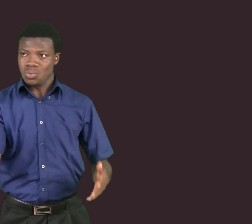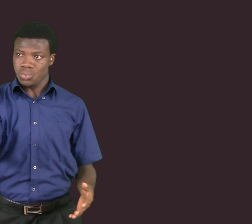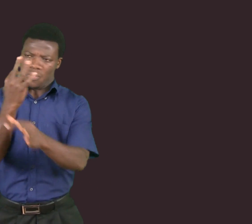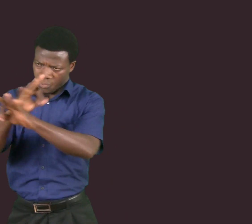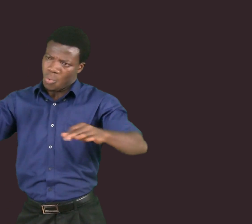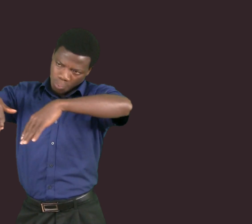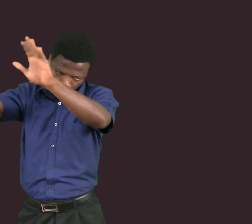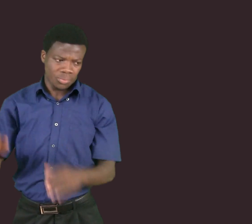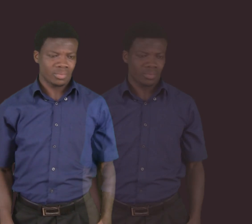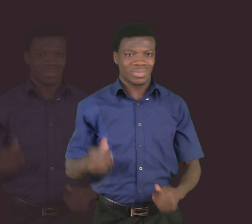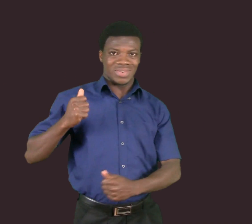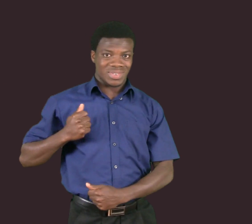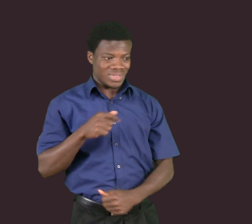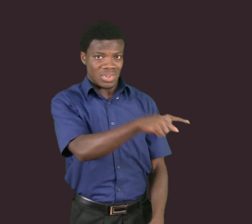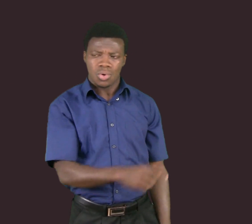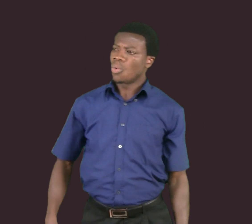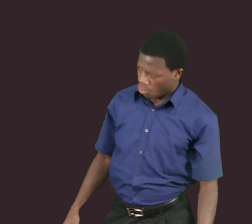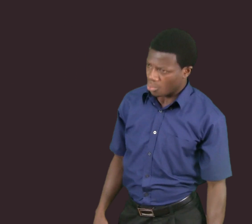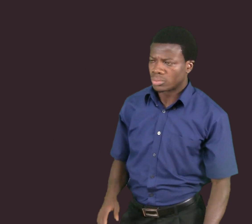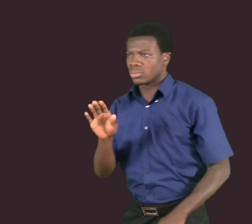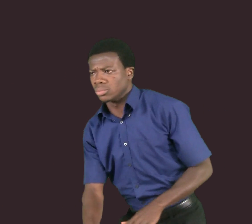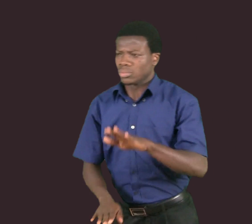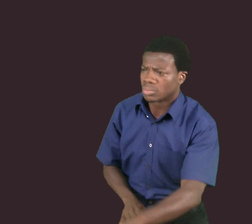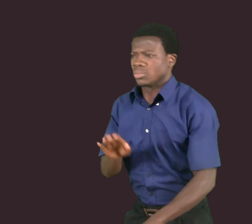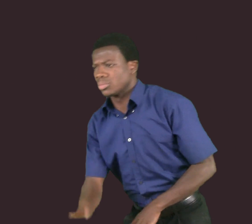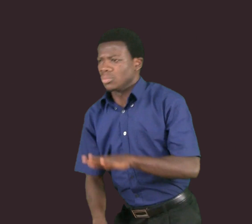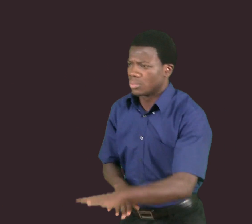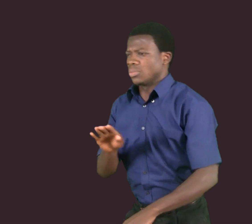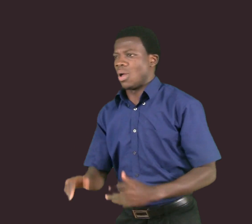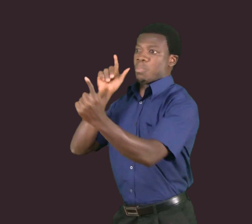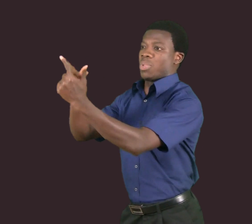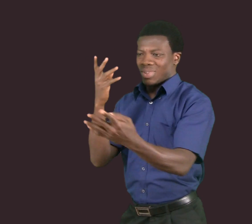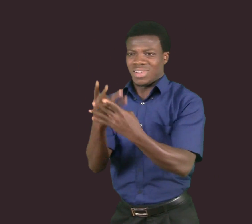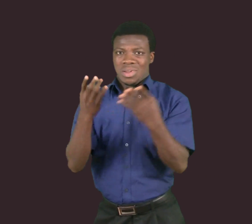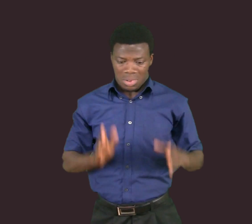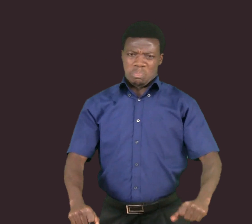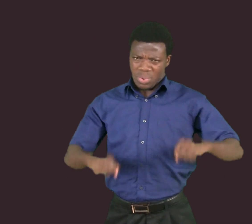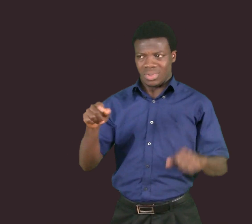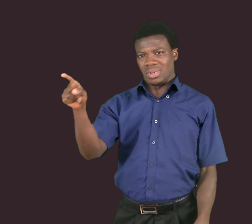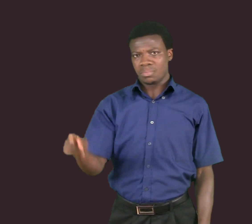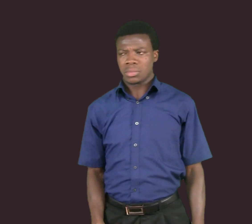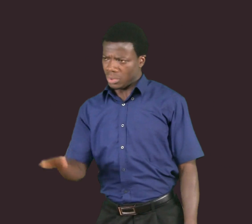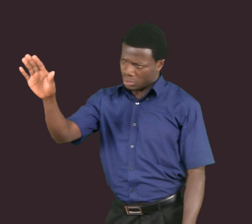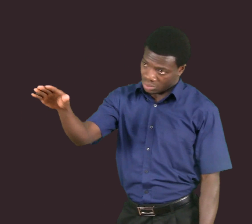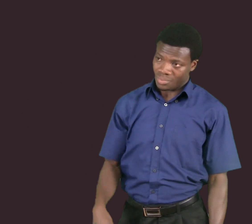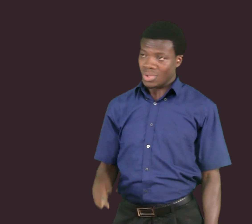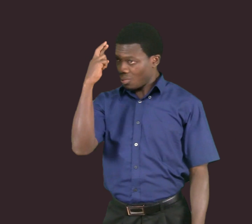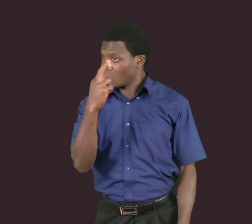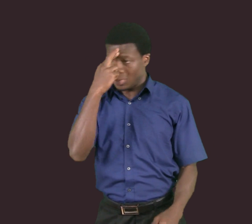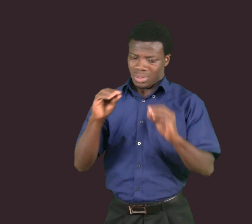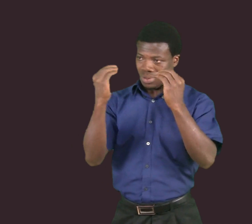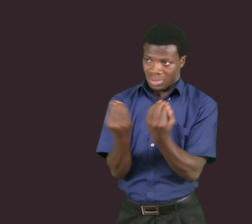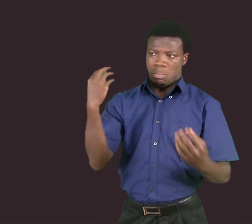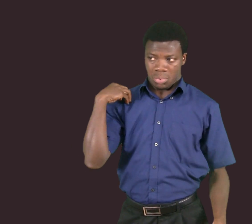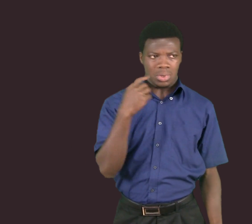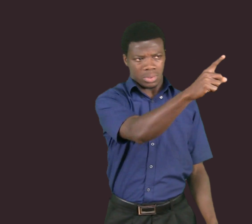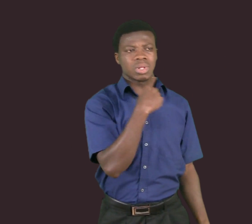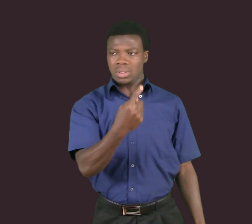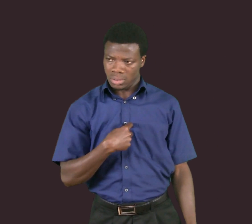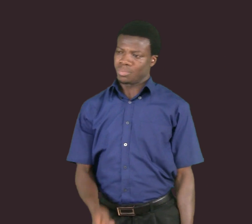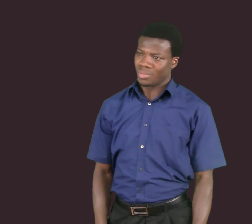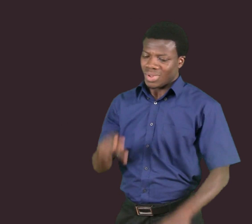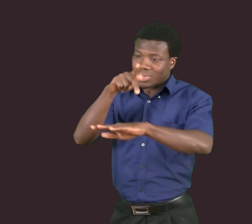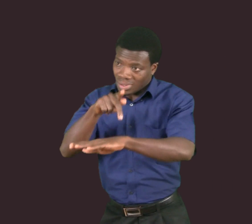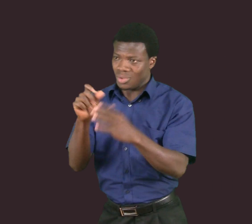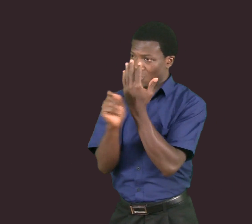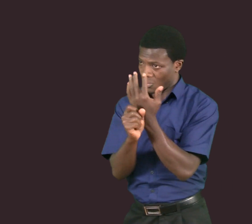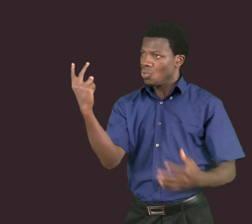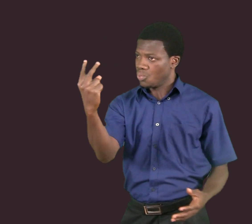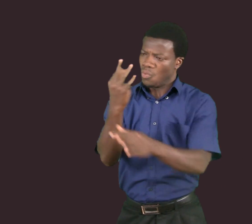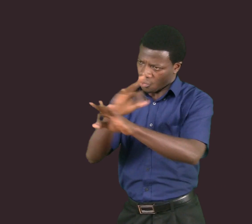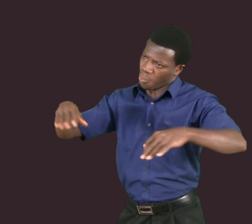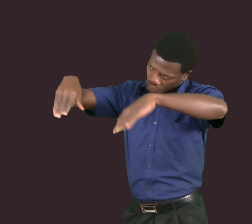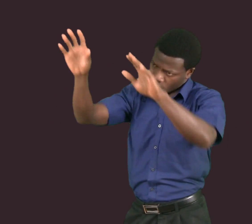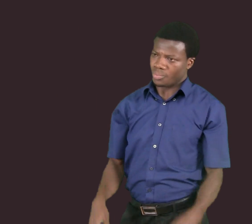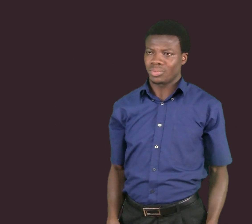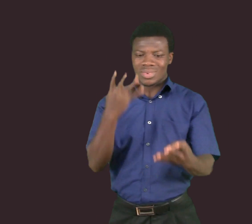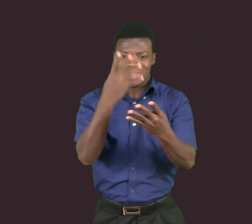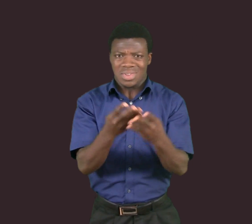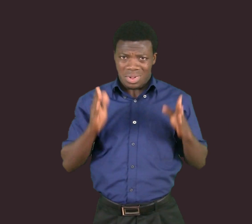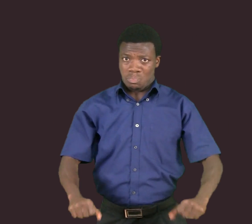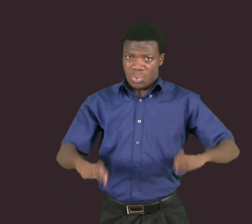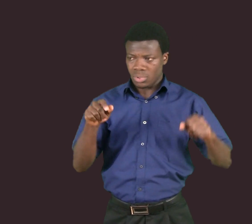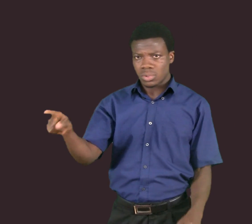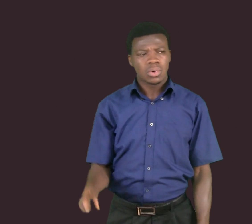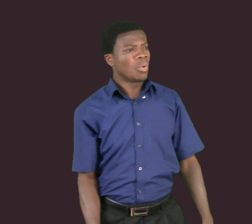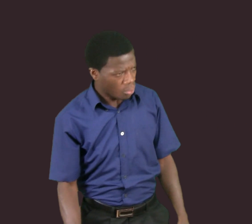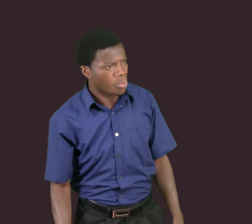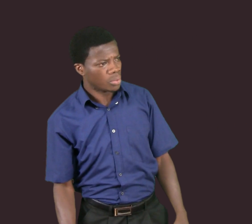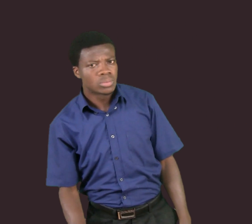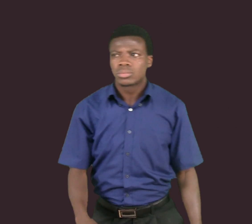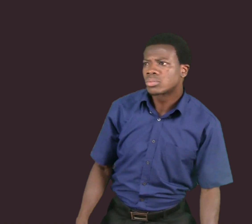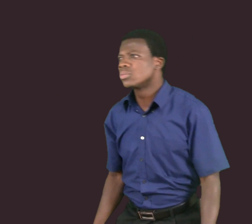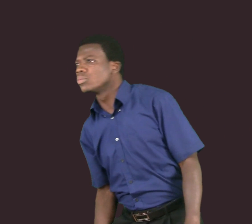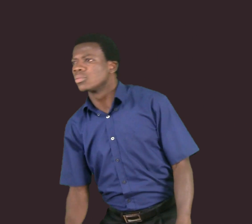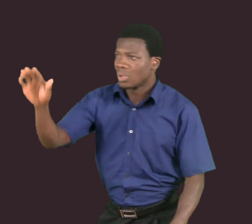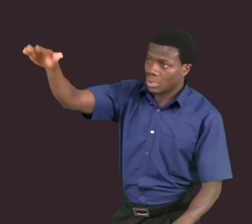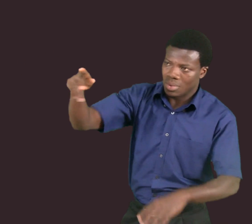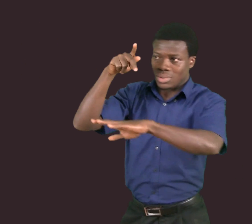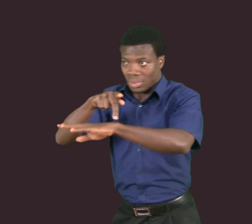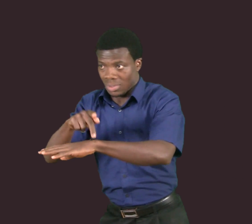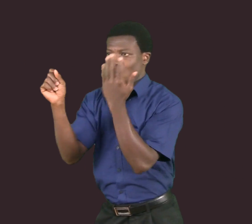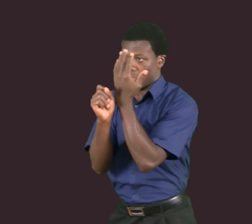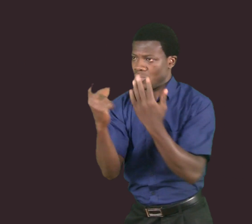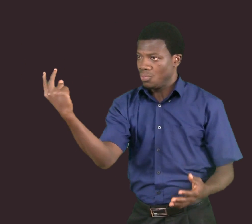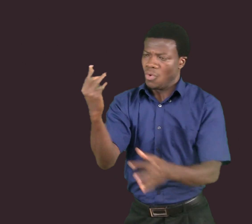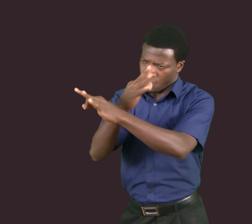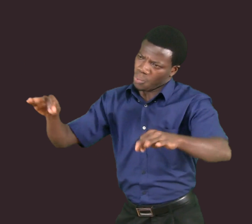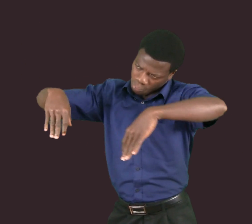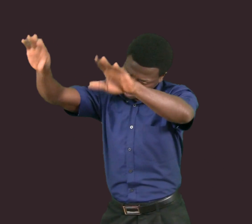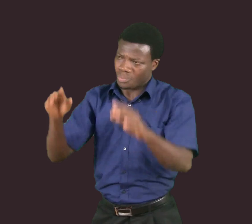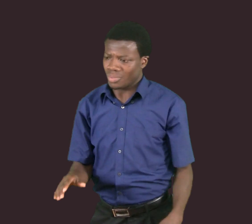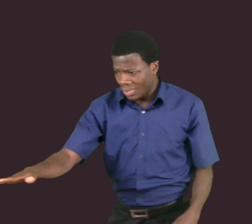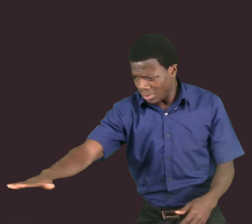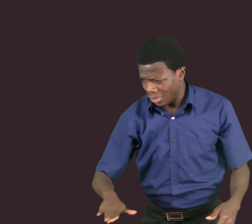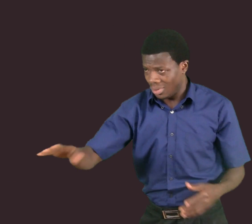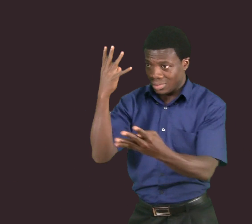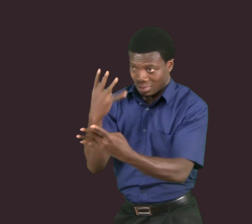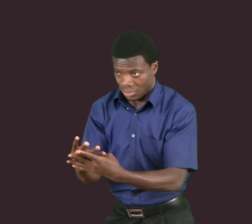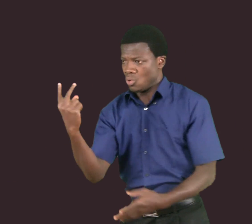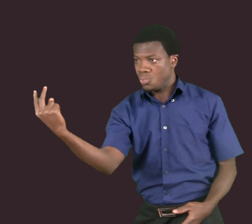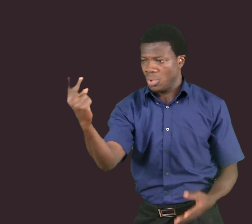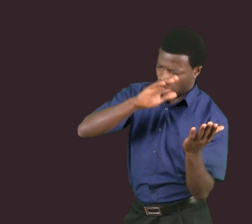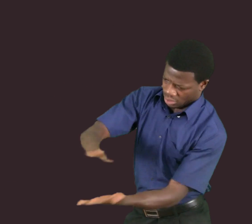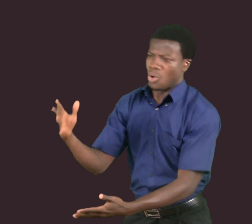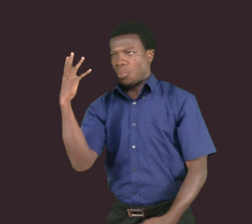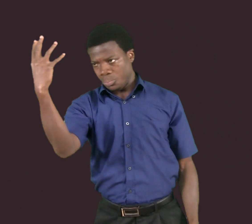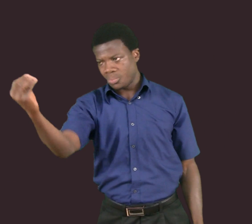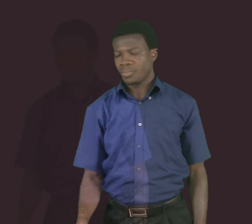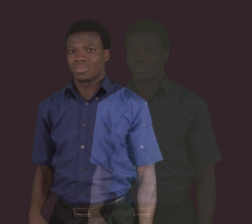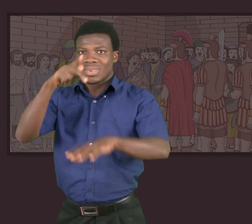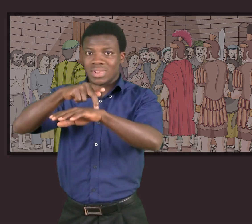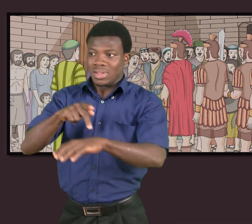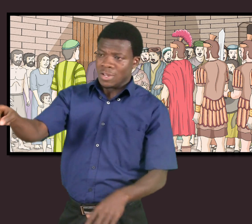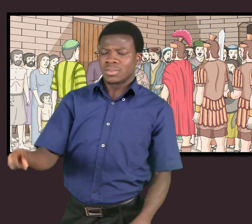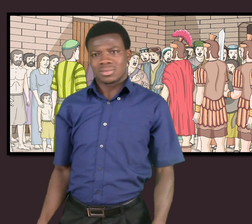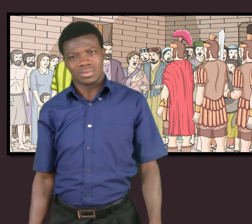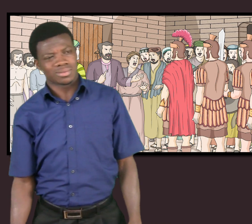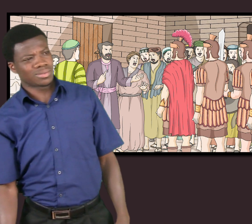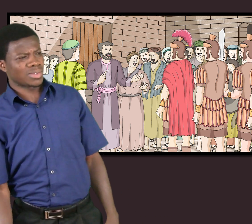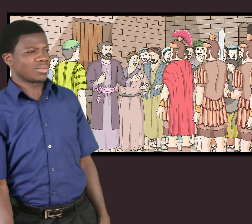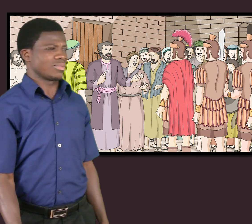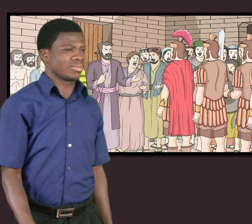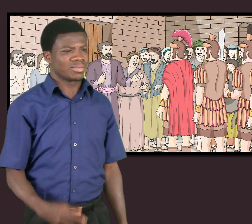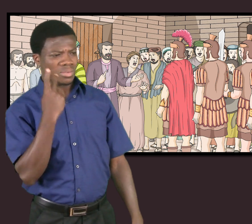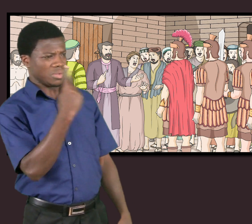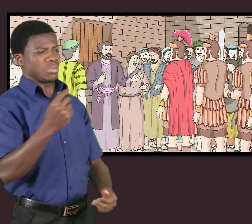The jailer informed Paul: “The magistrates have sent orders to release you. Now you may go on your way in peace.”